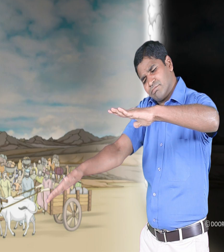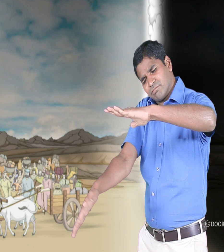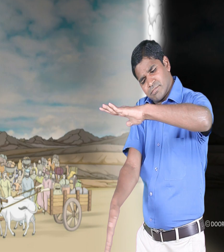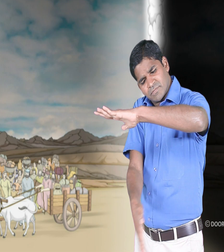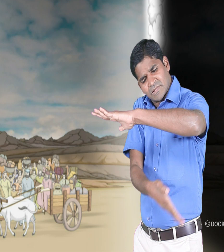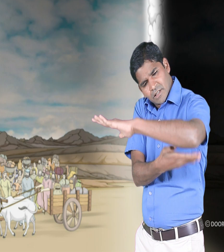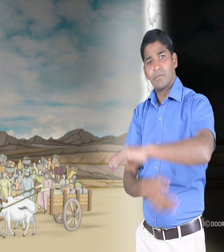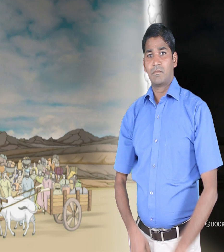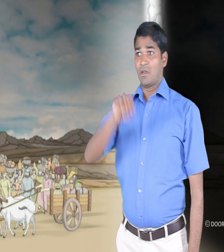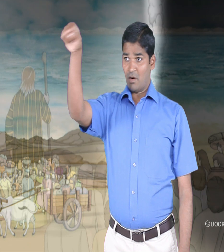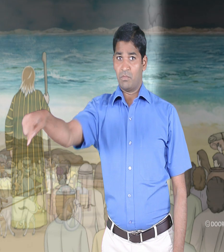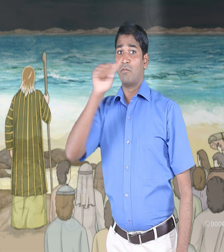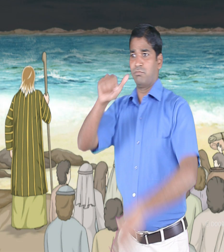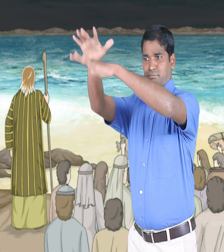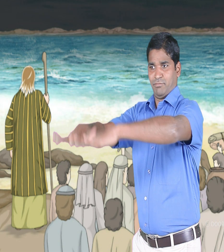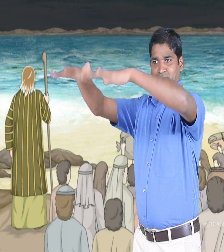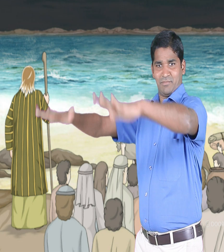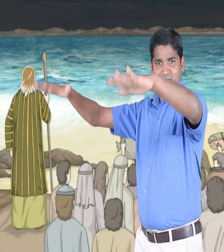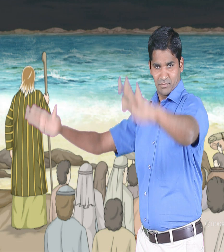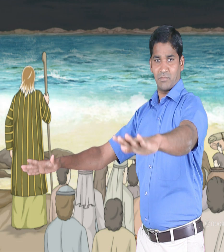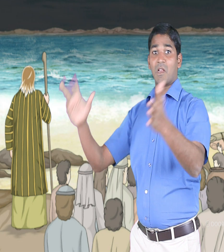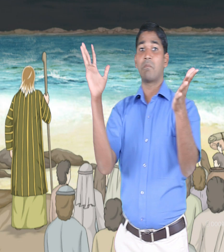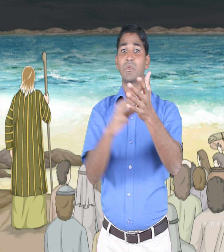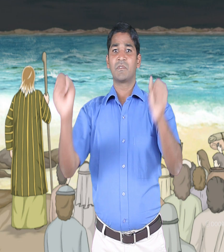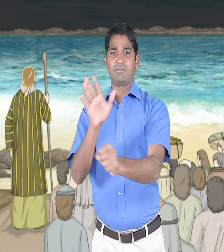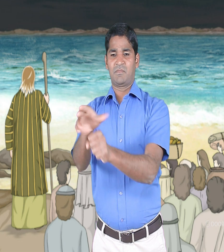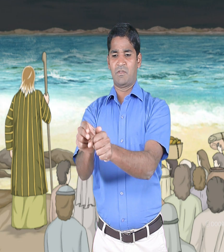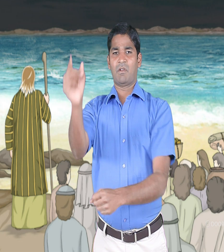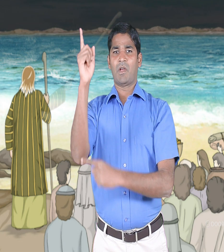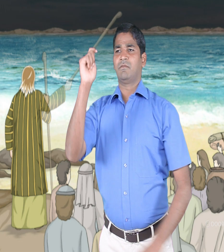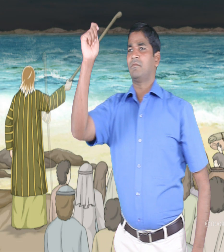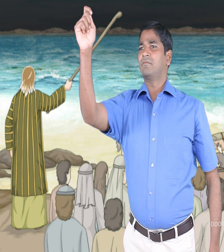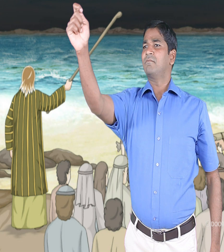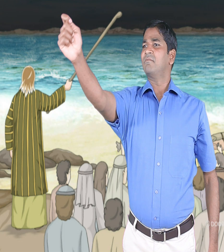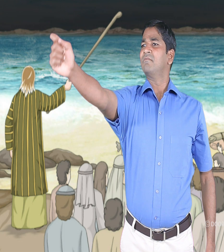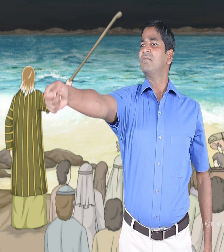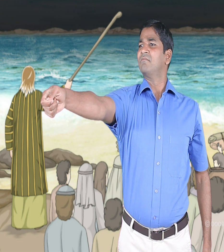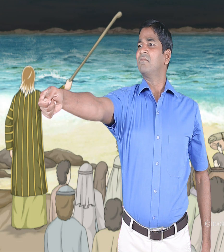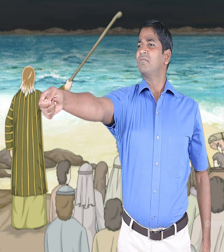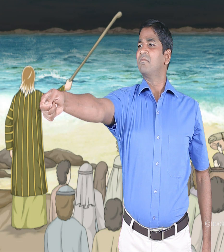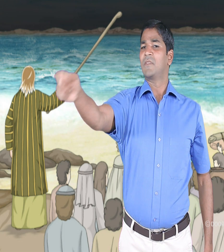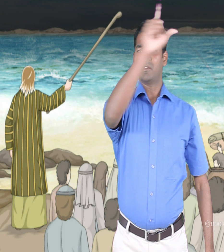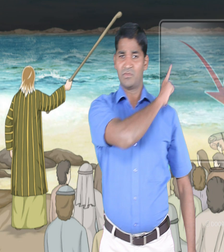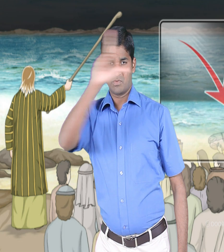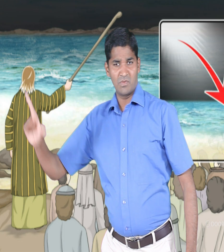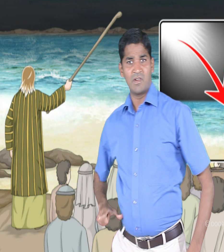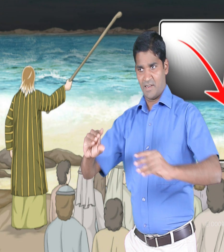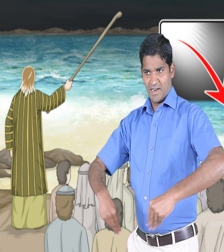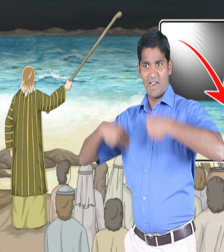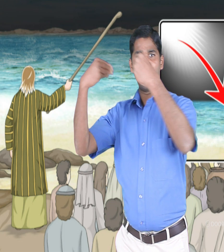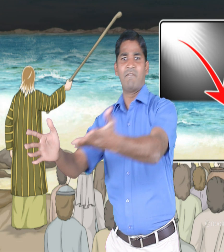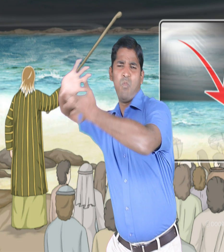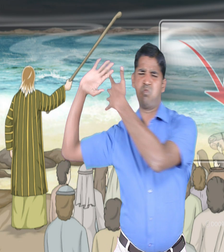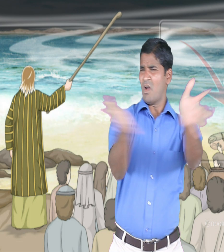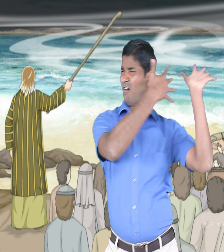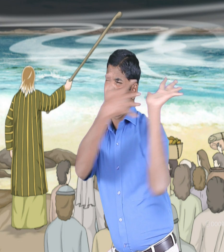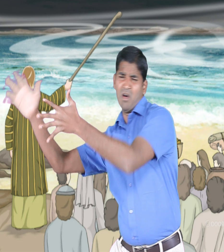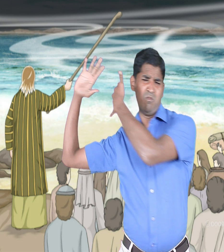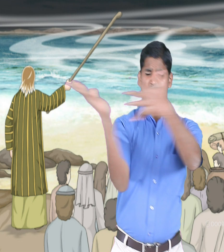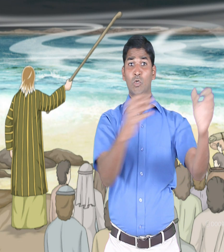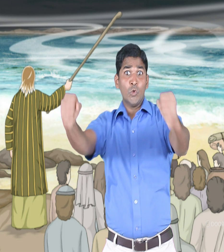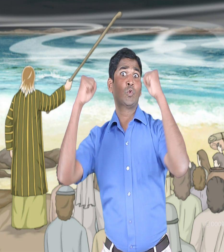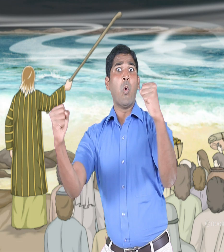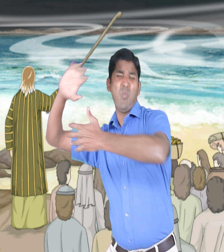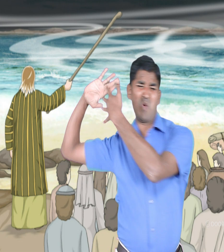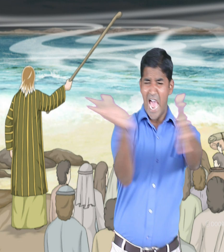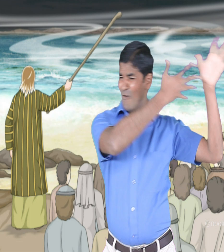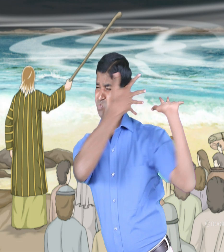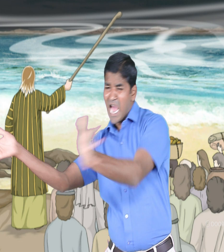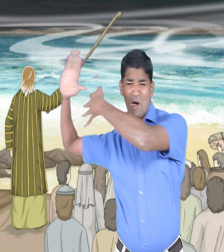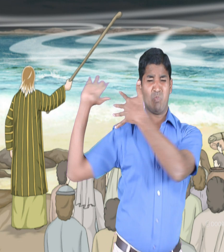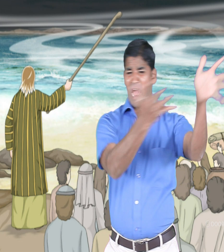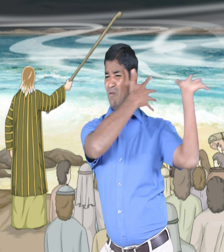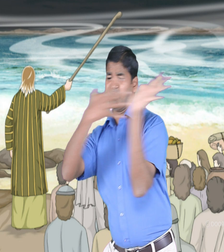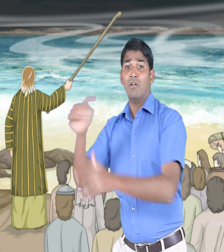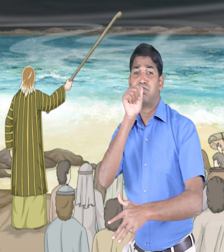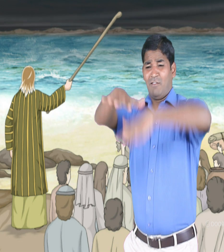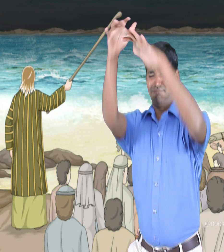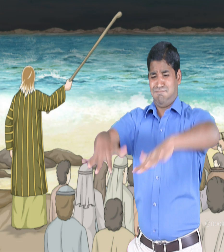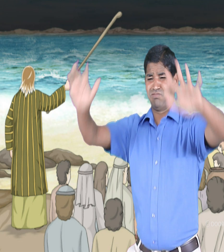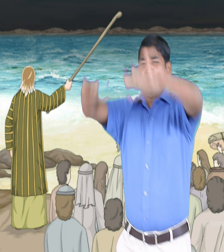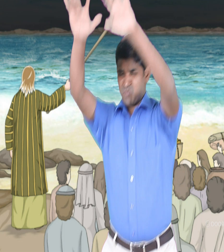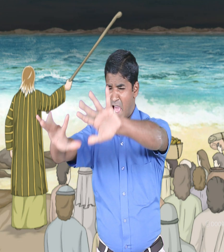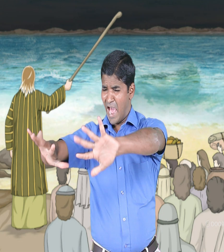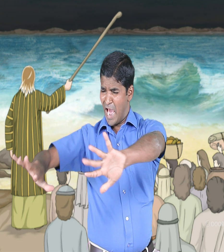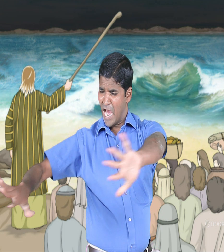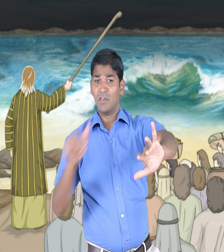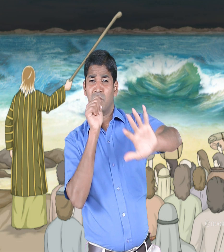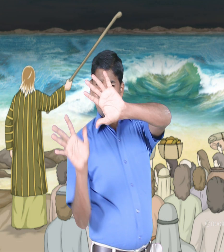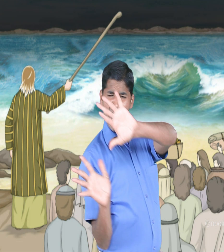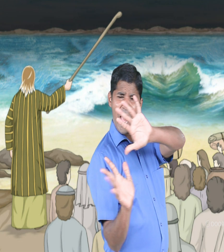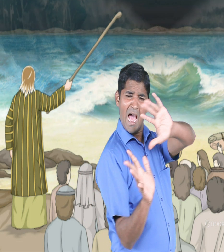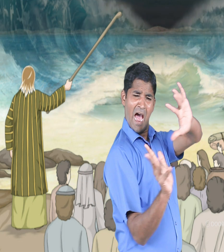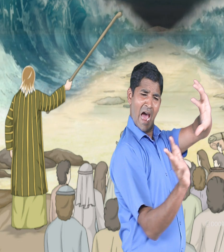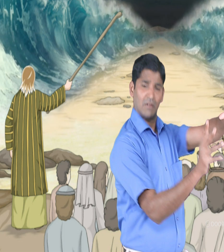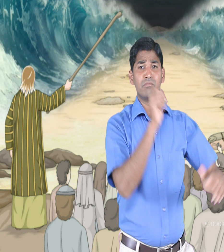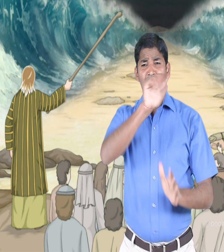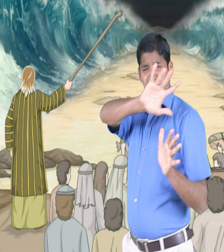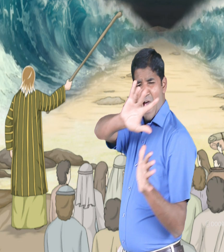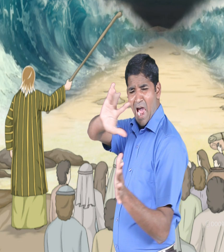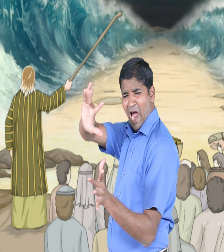Then Moses stretched out his hand over the sea, and all that night the LORD drove back the sea with a strong east wind that turned it into dry land.